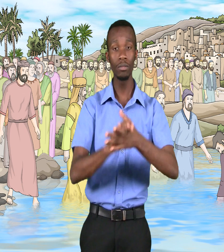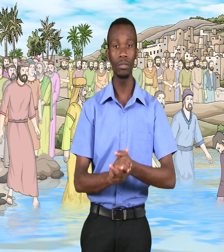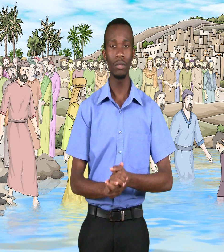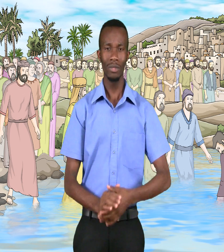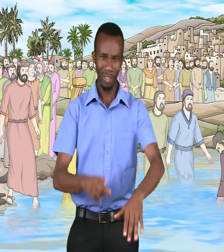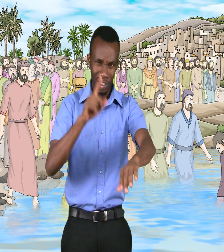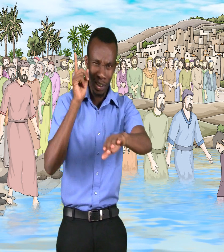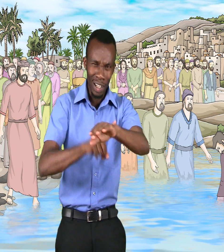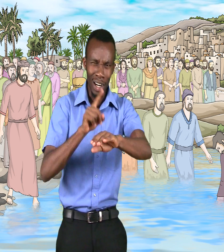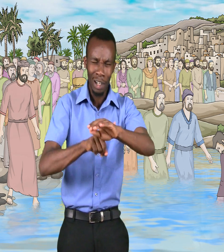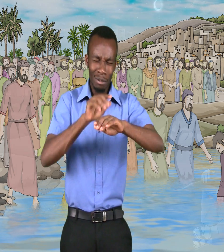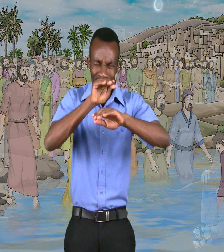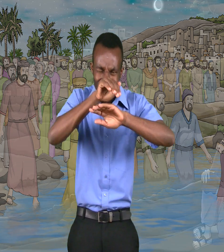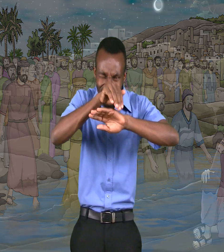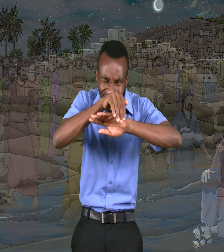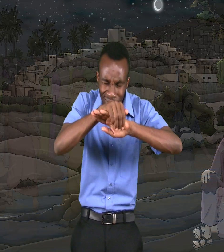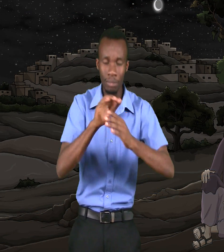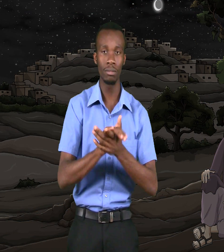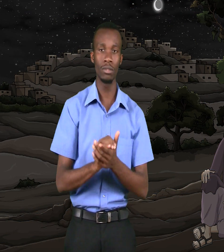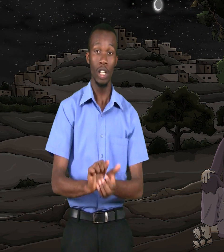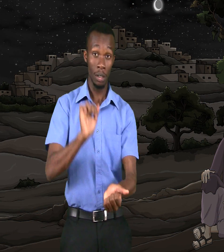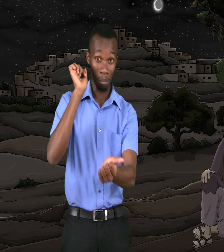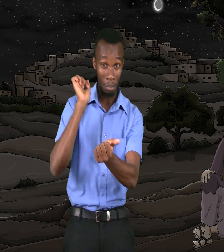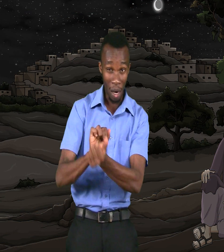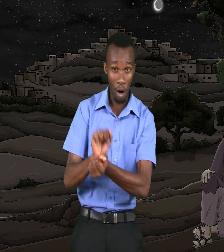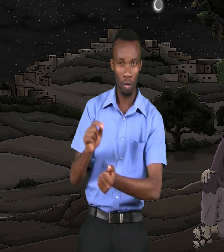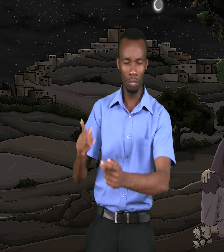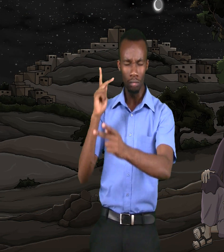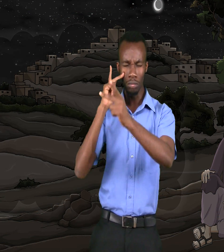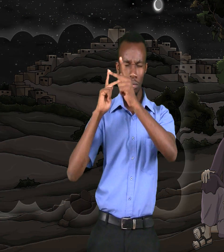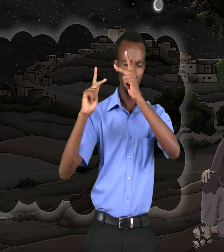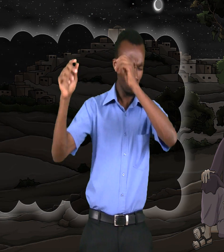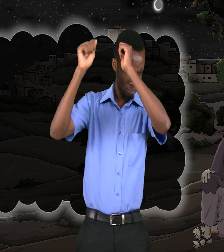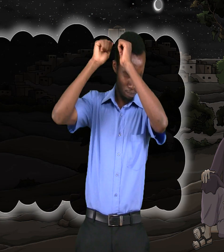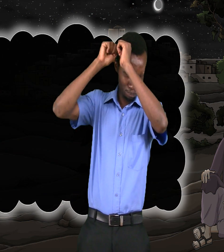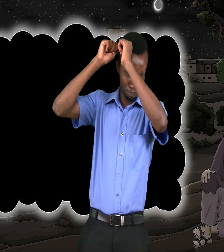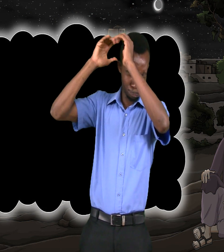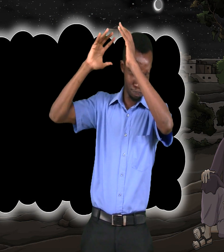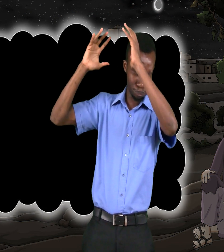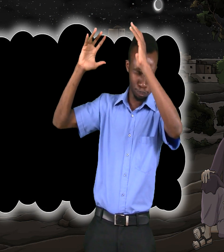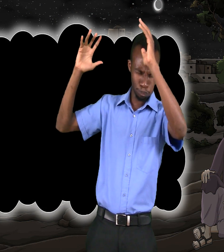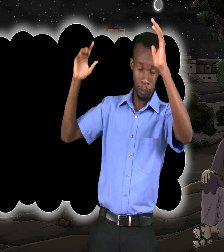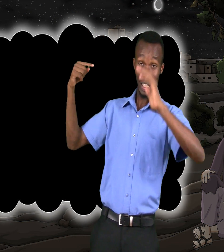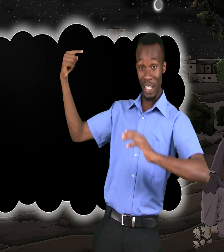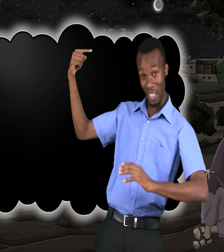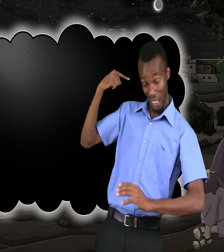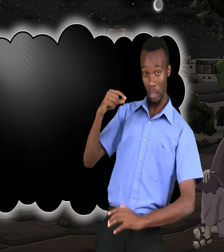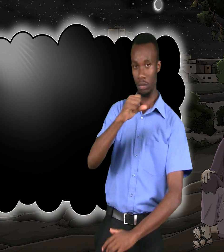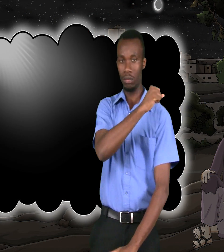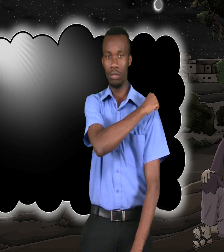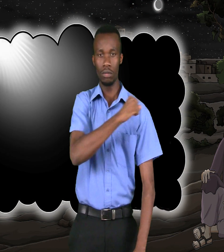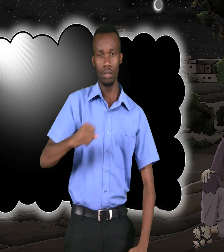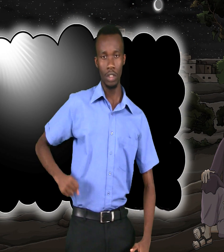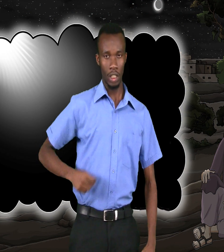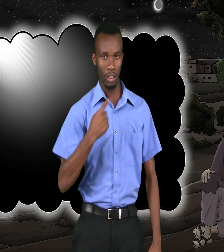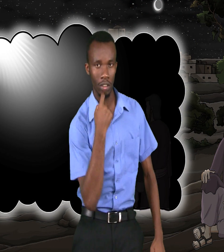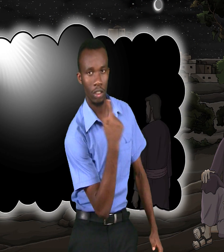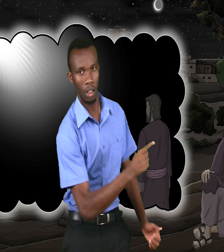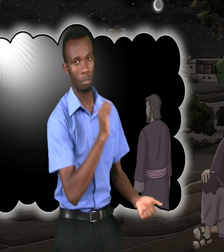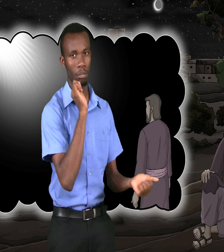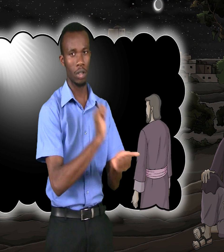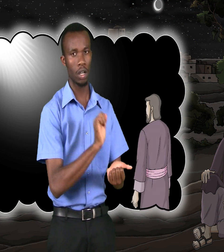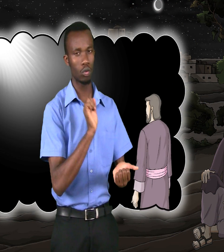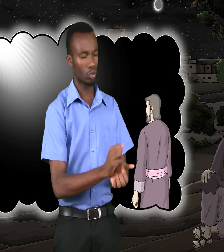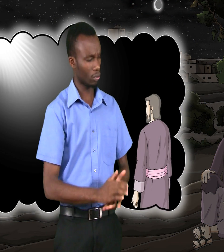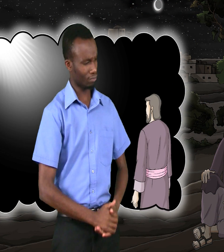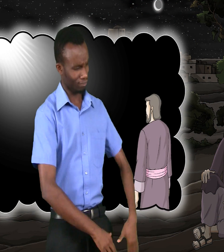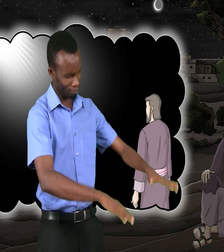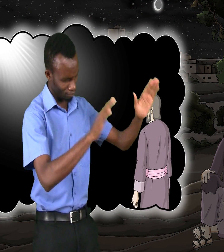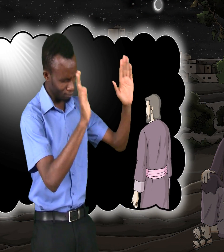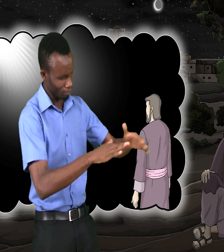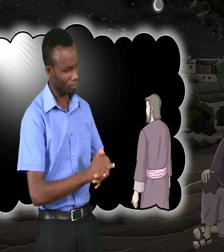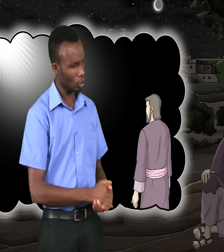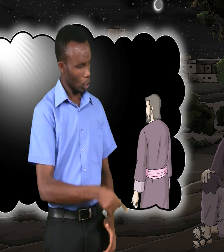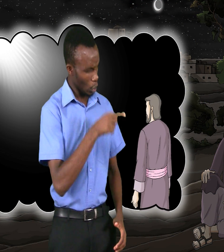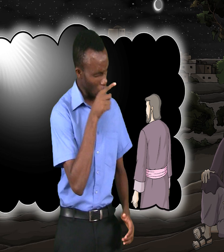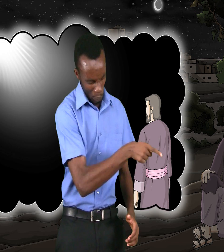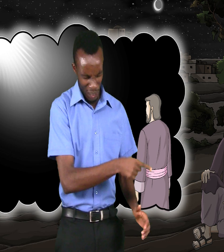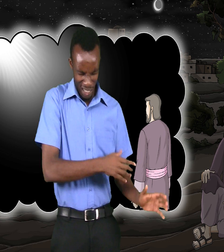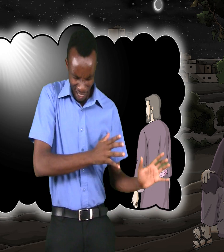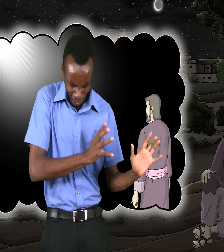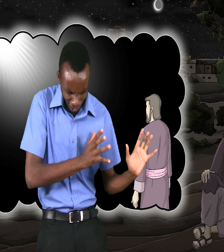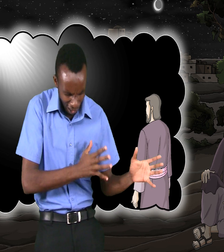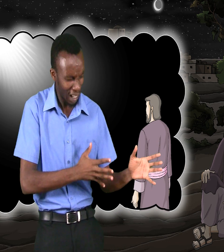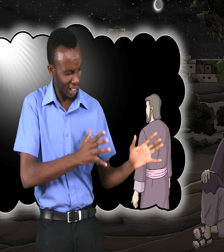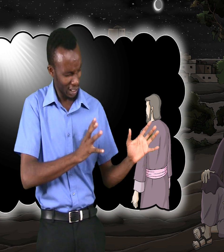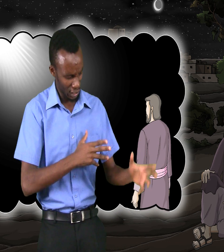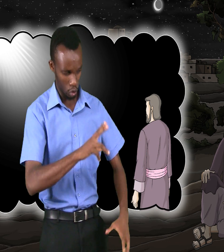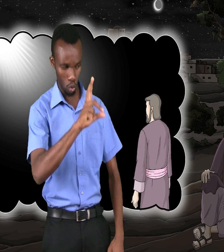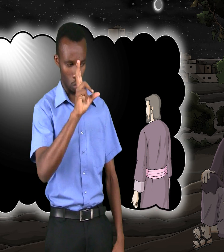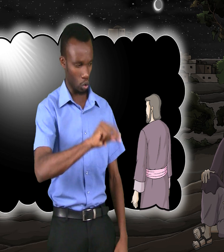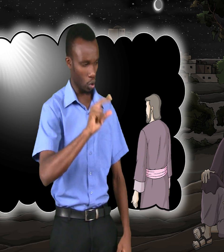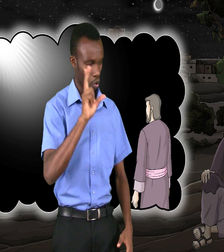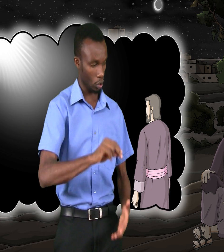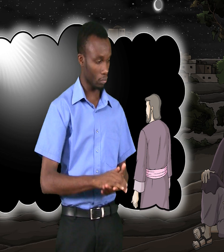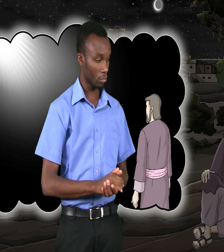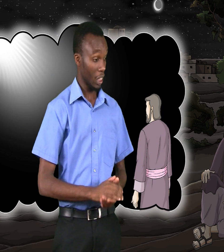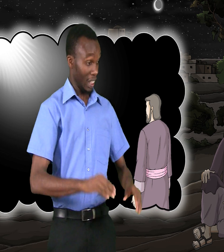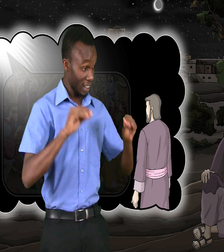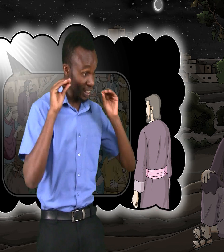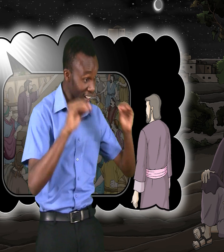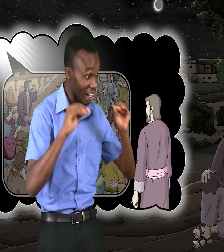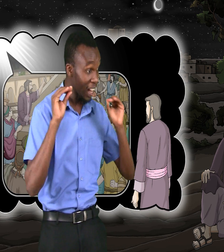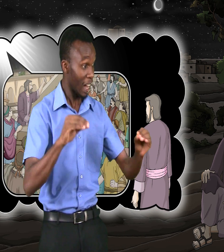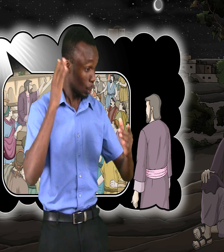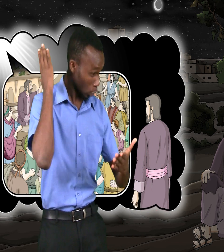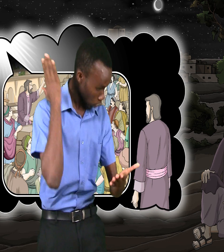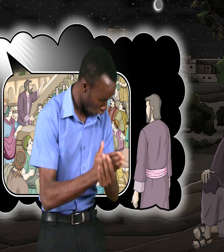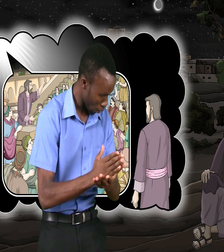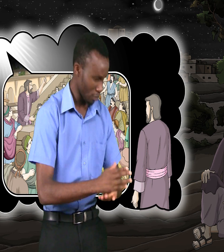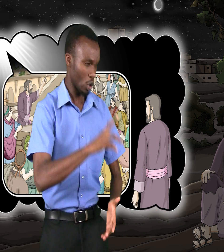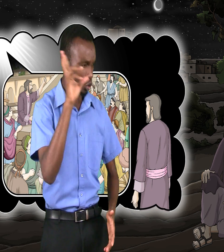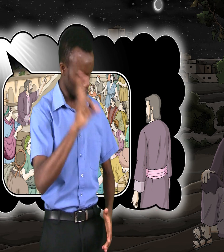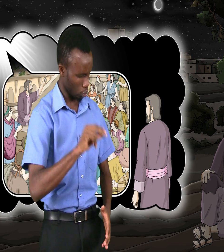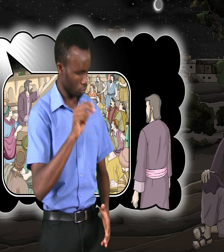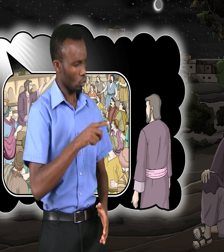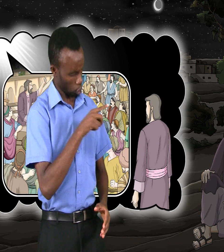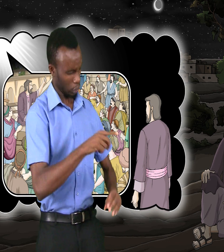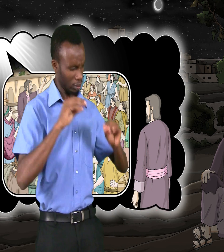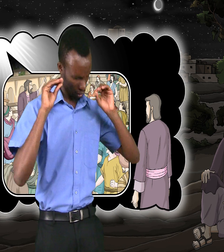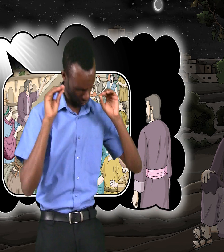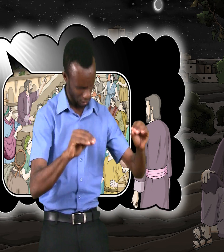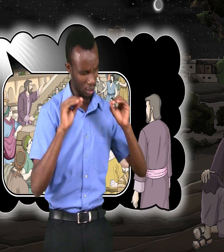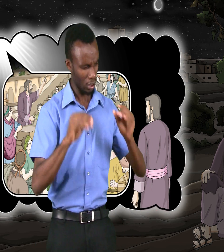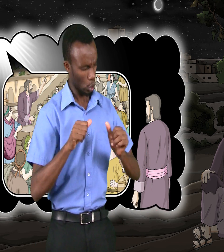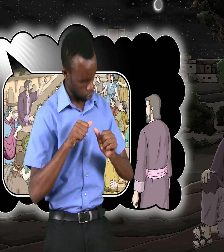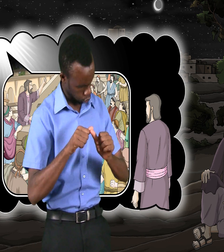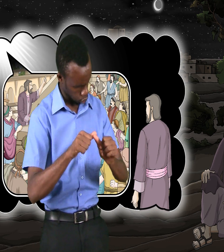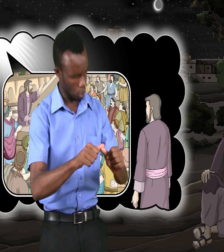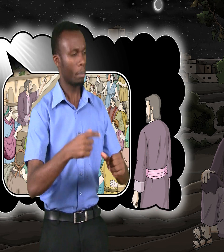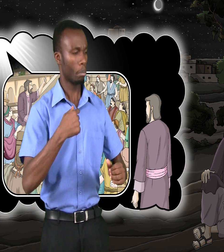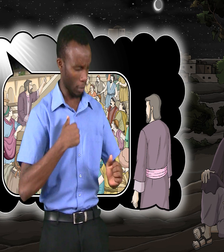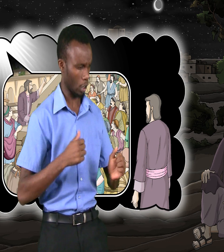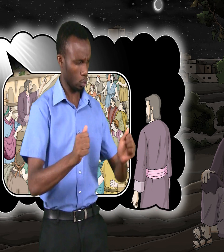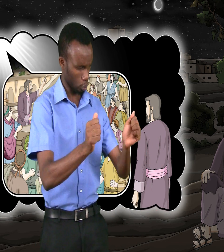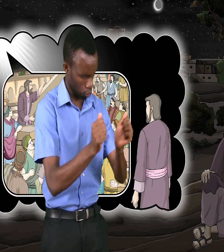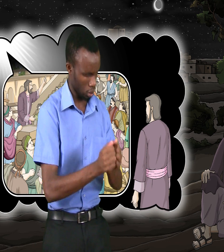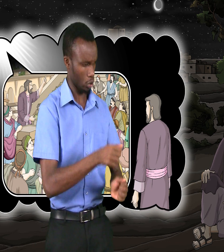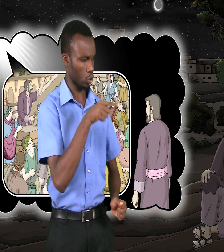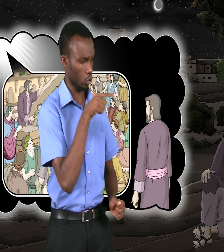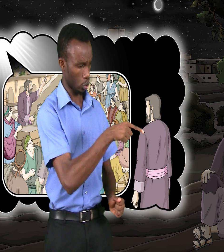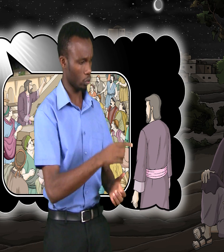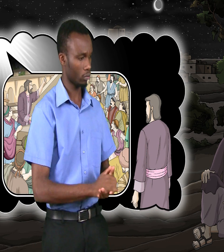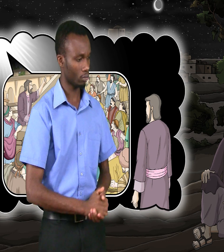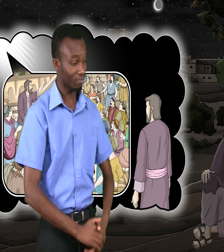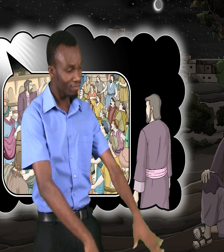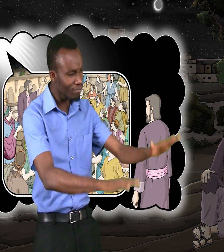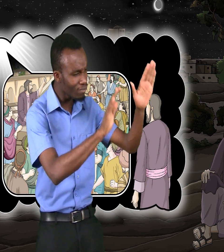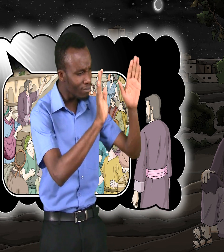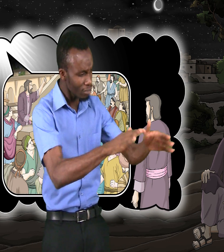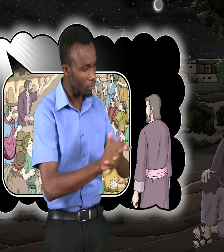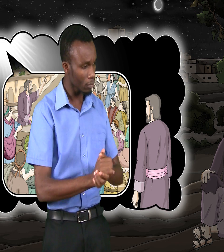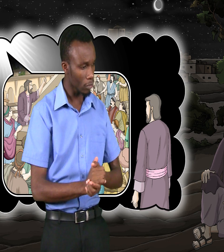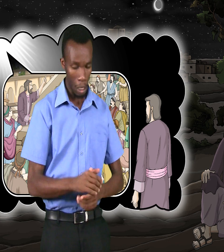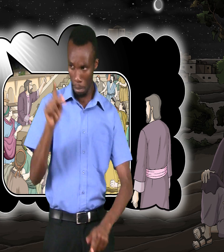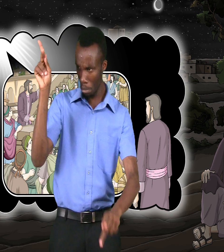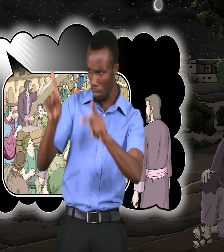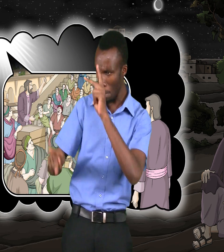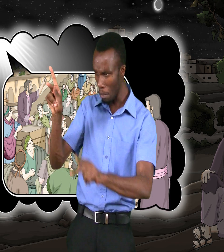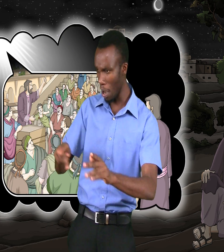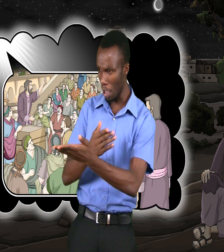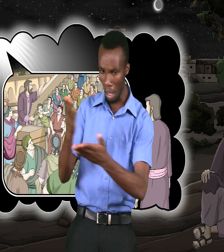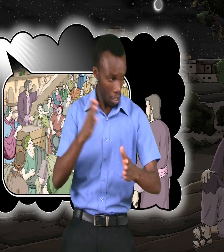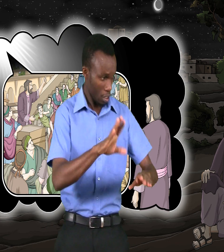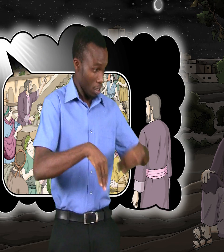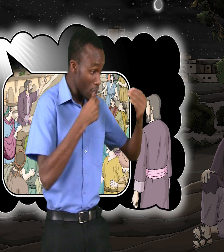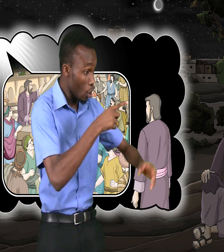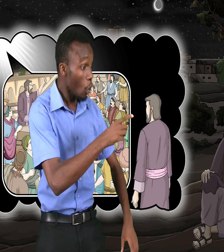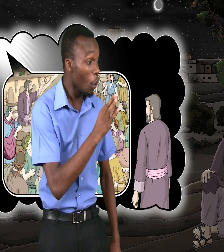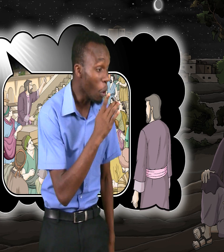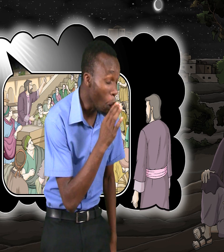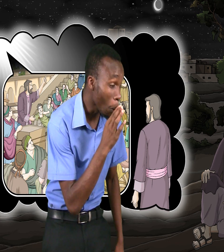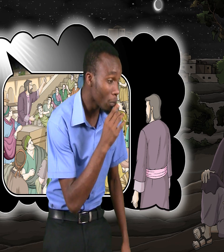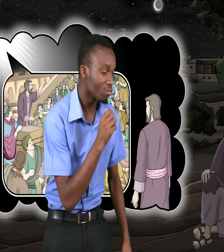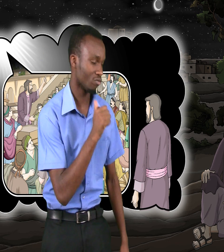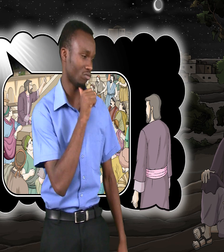One night the Lord spoke to Paul in a vision: “Do not be afraid; keep on speaking; do not be silent.